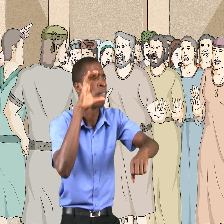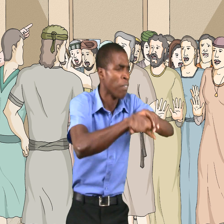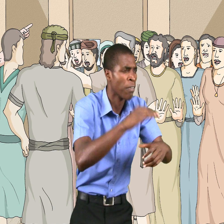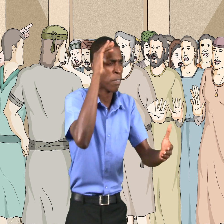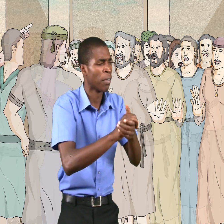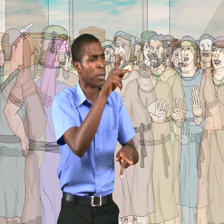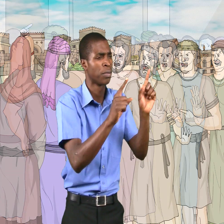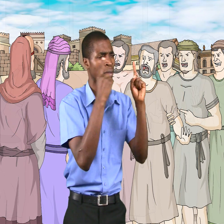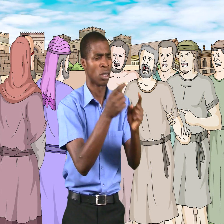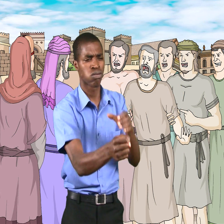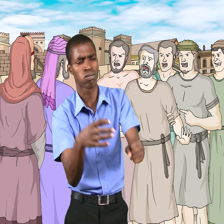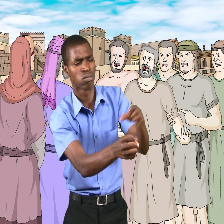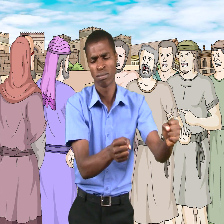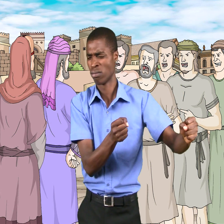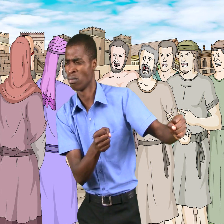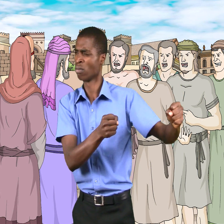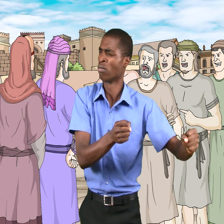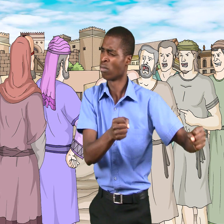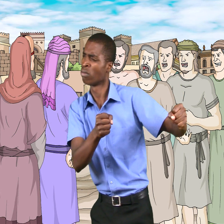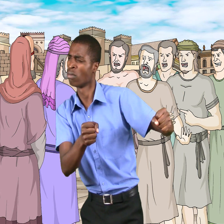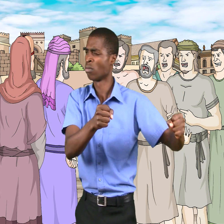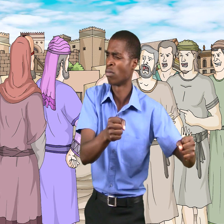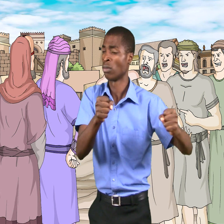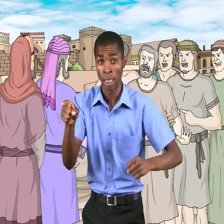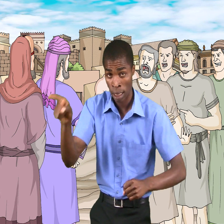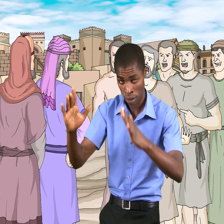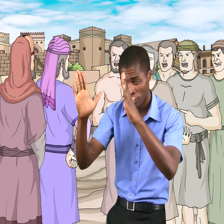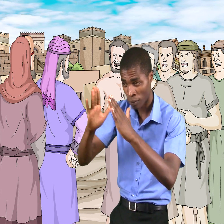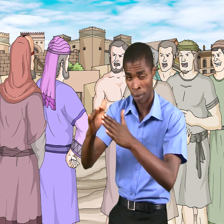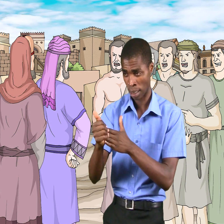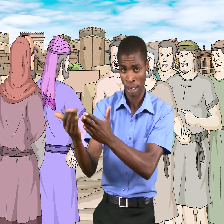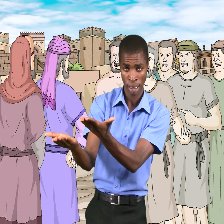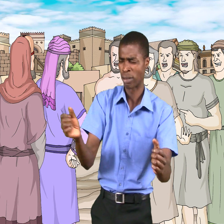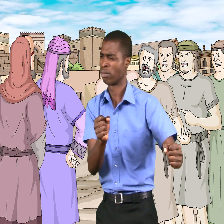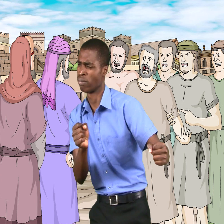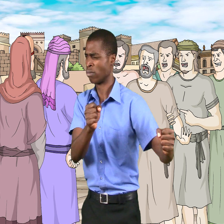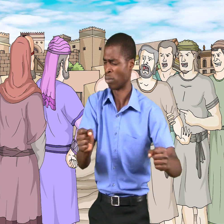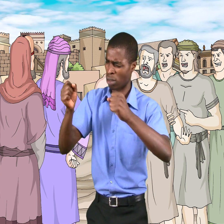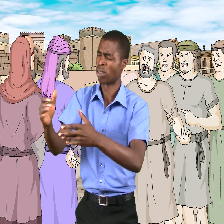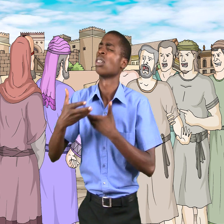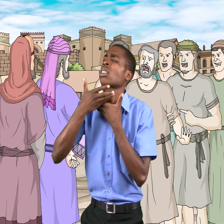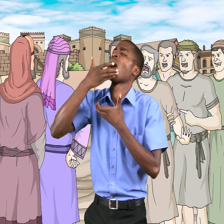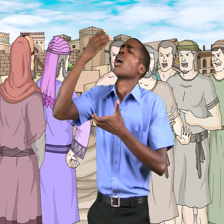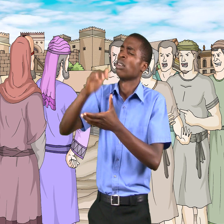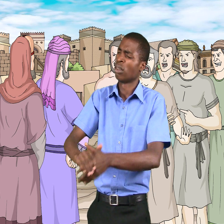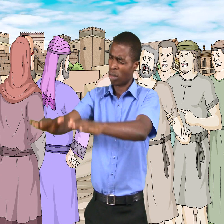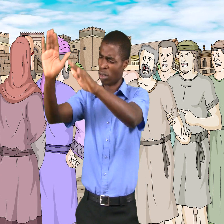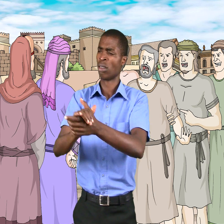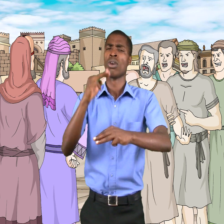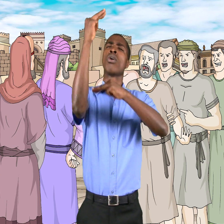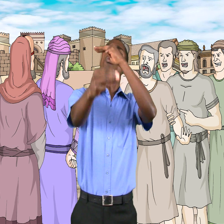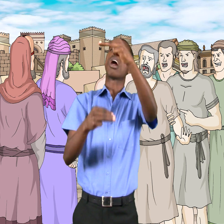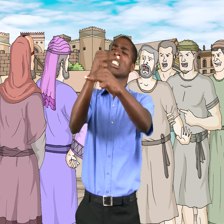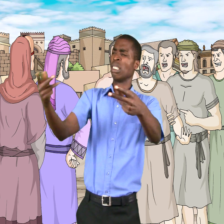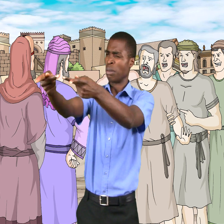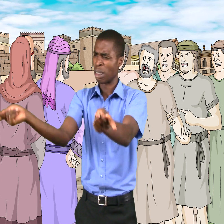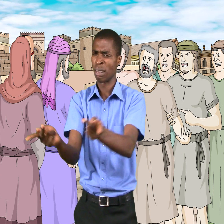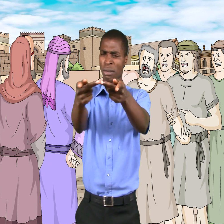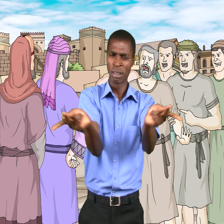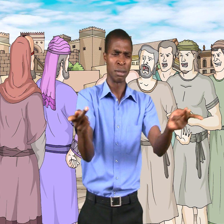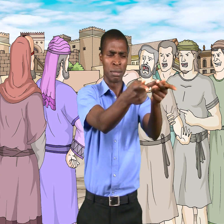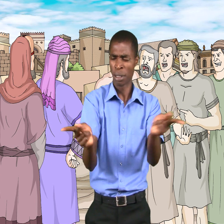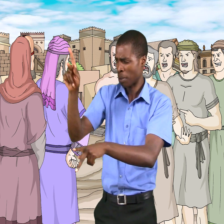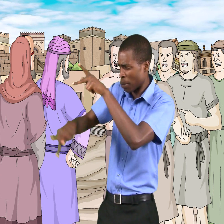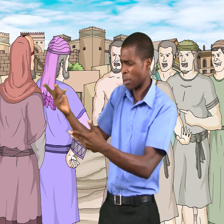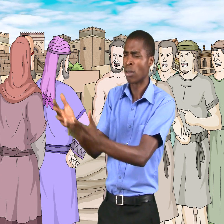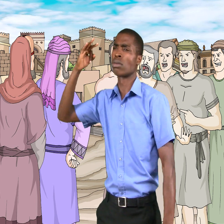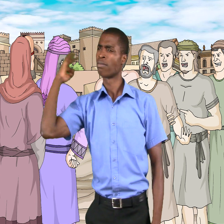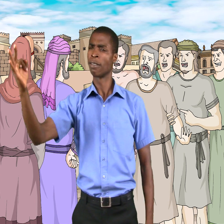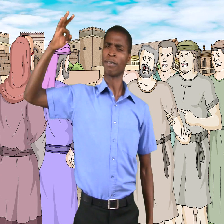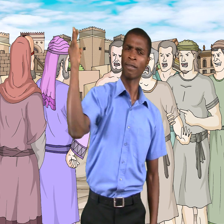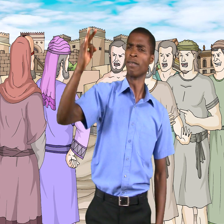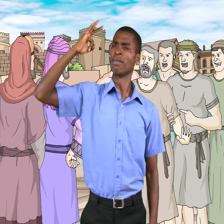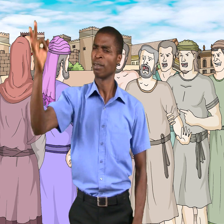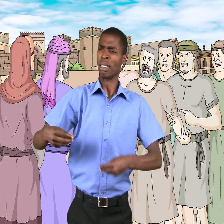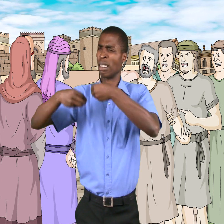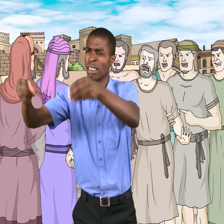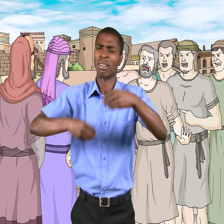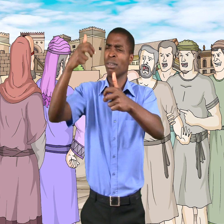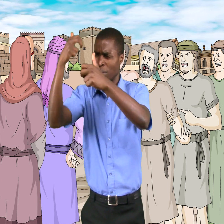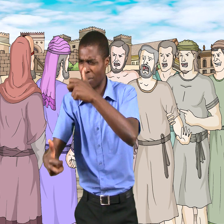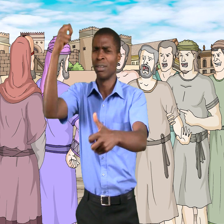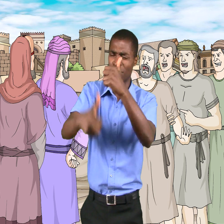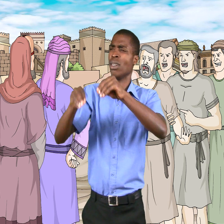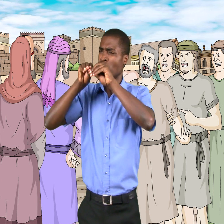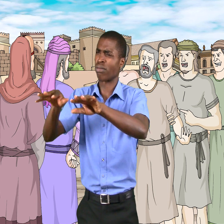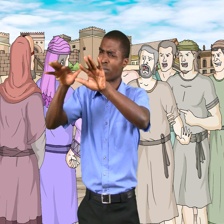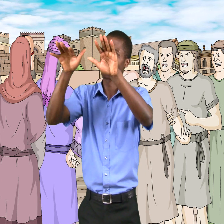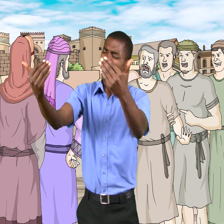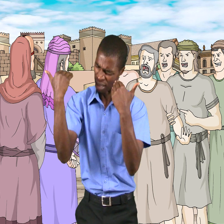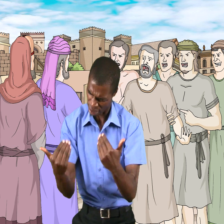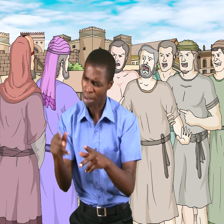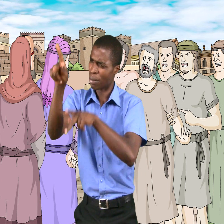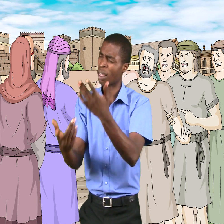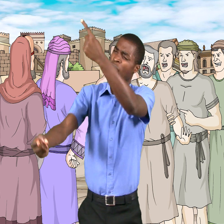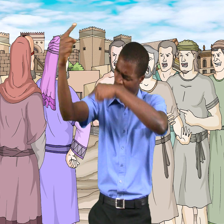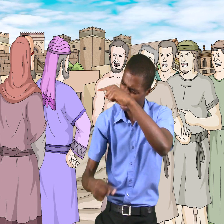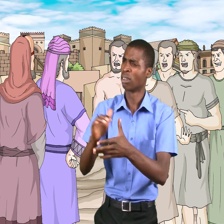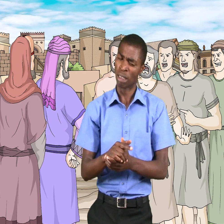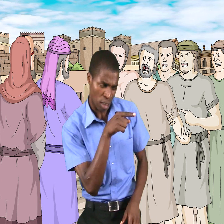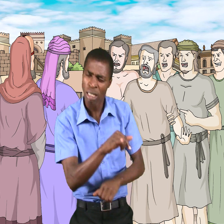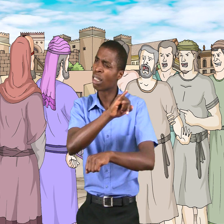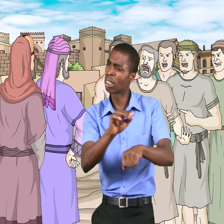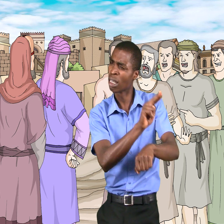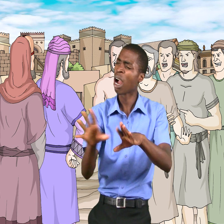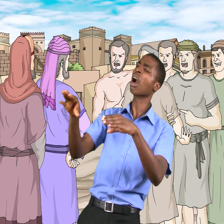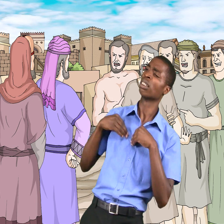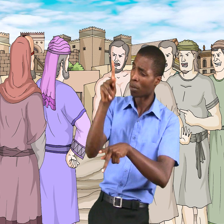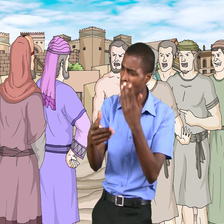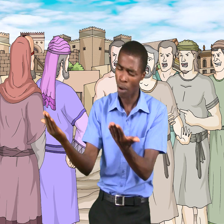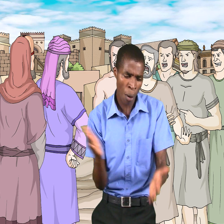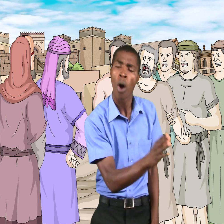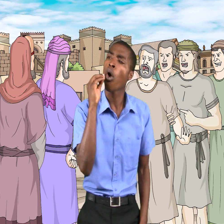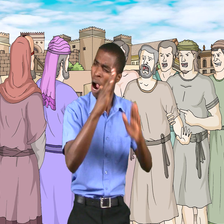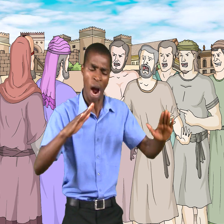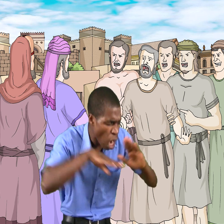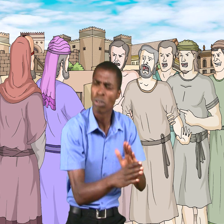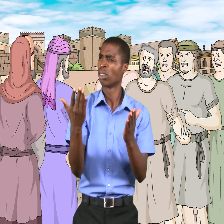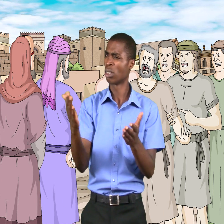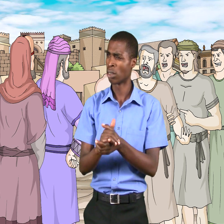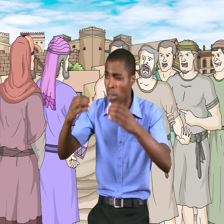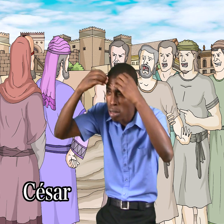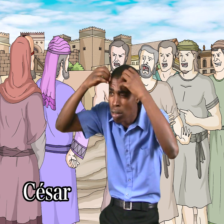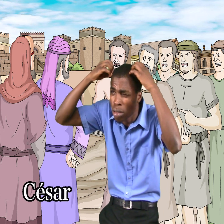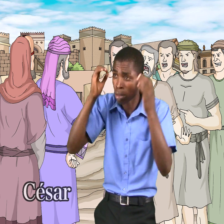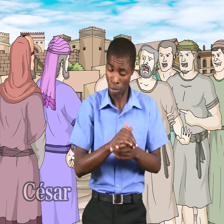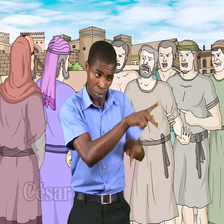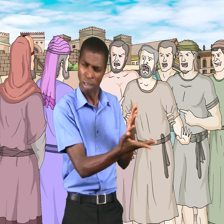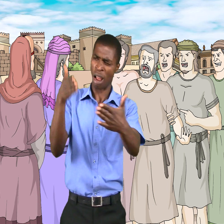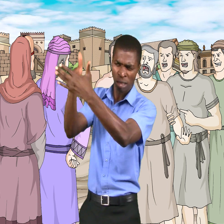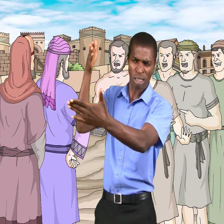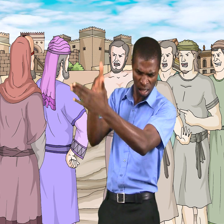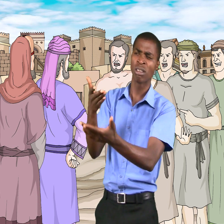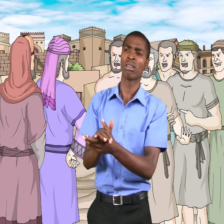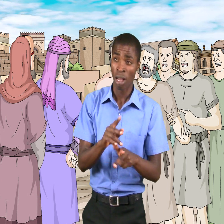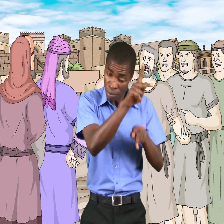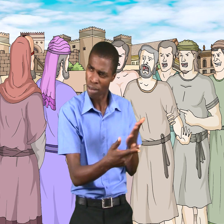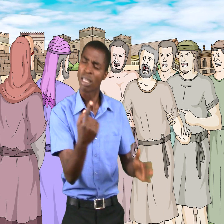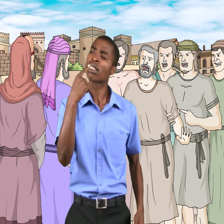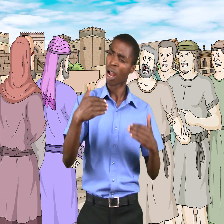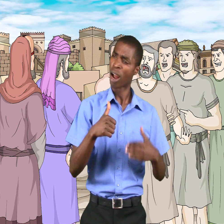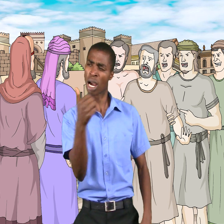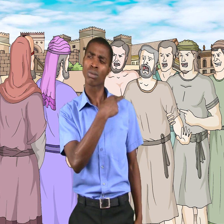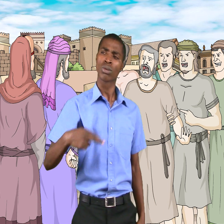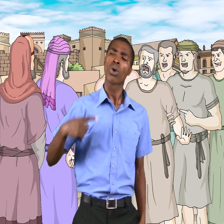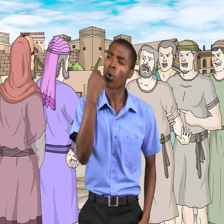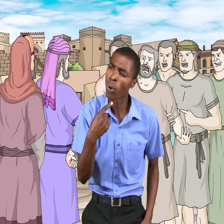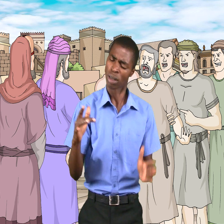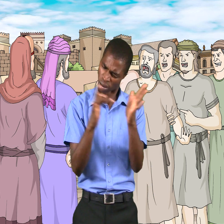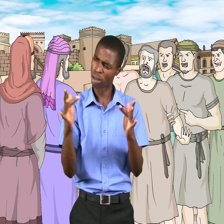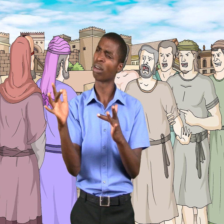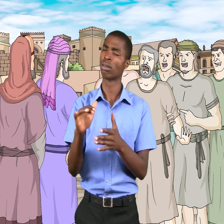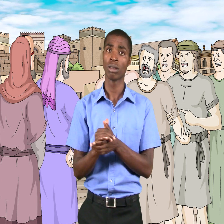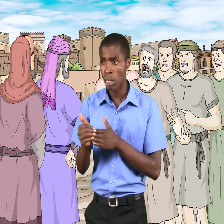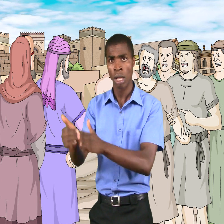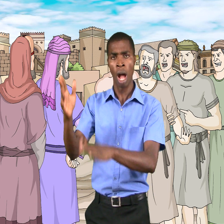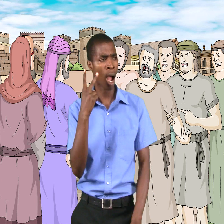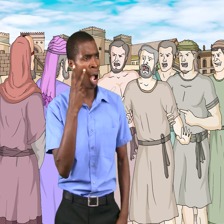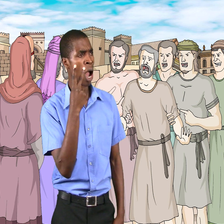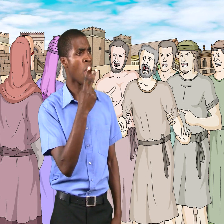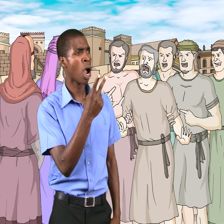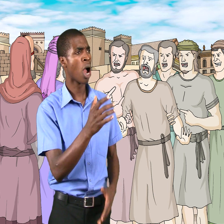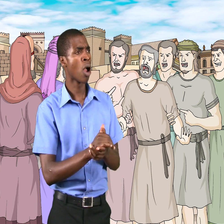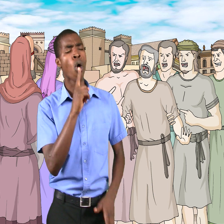But when they could not find them, they dragged Jason and some other brothers before the city officials, shouting, “These men who have turned the world upside down have now come here, and Jason has welcomed them into his home.